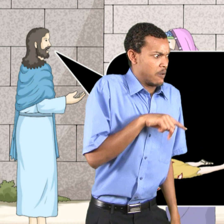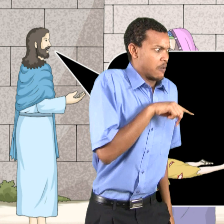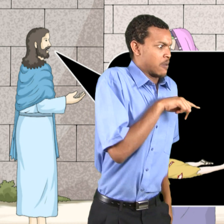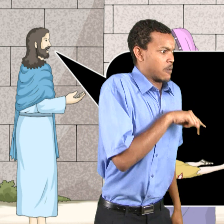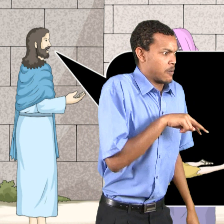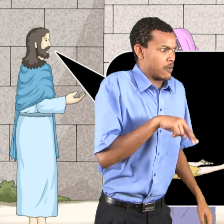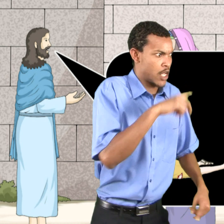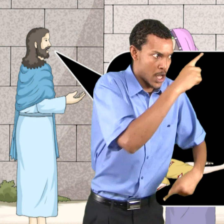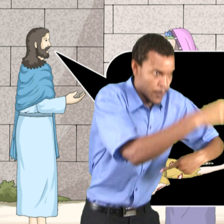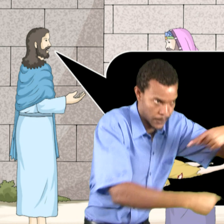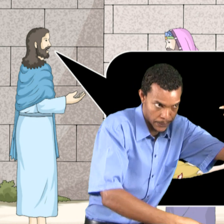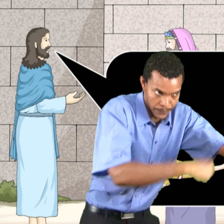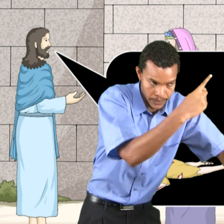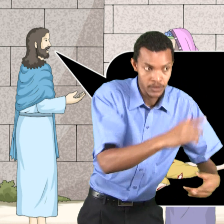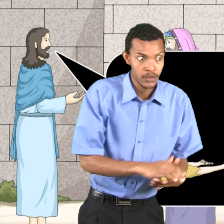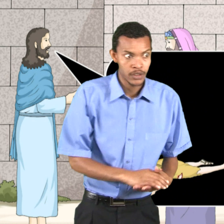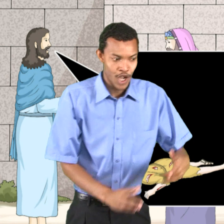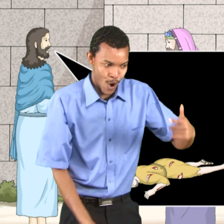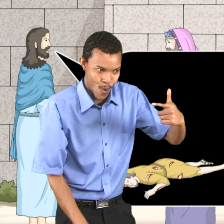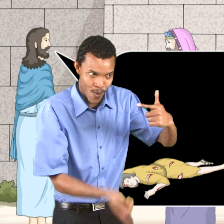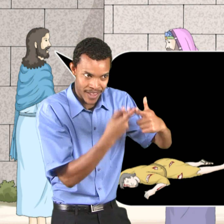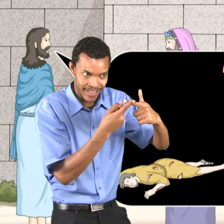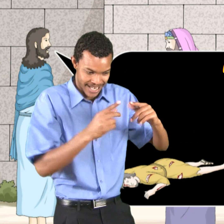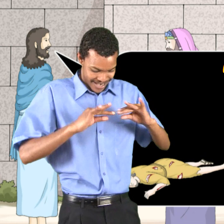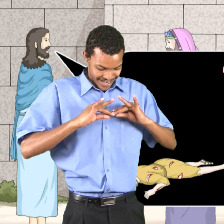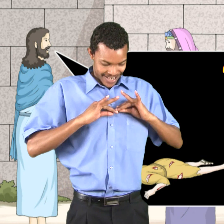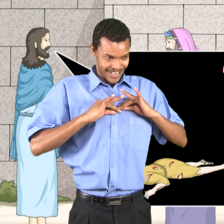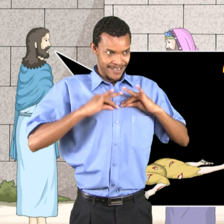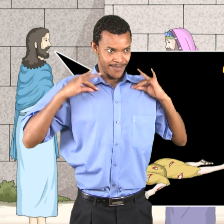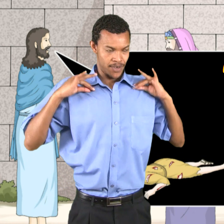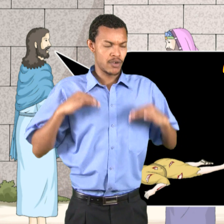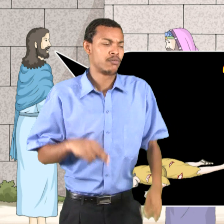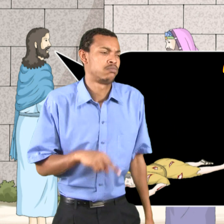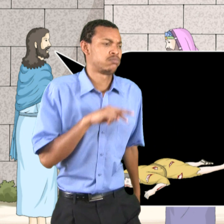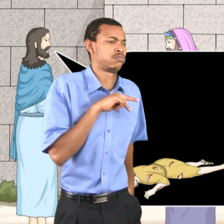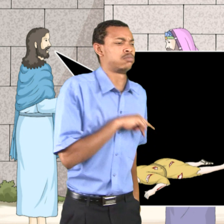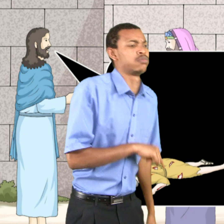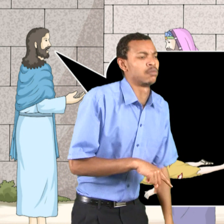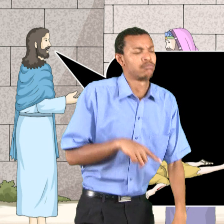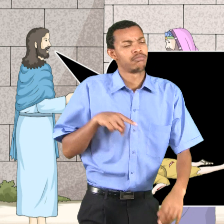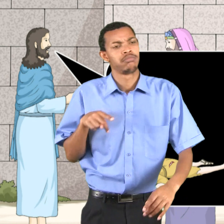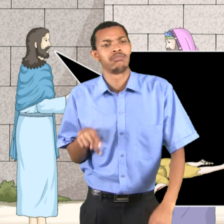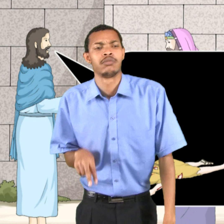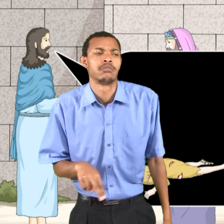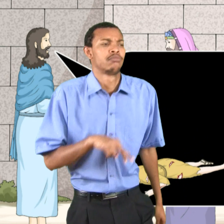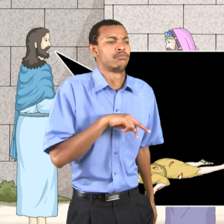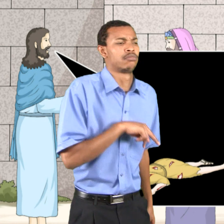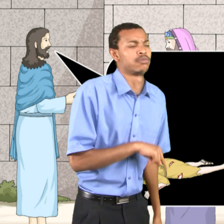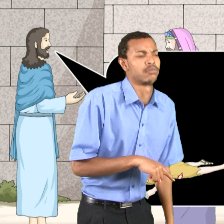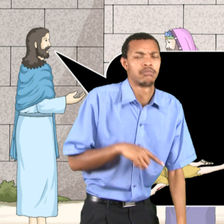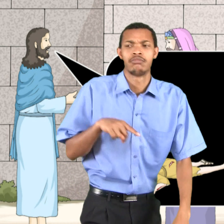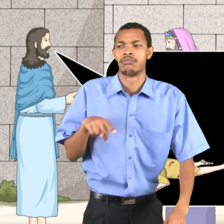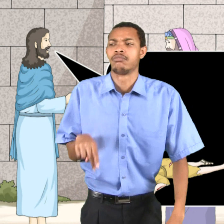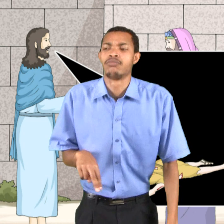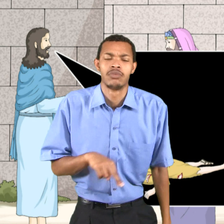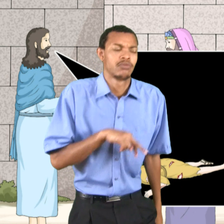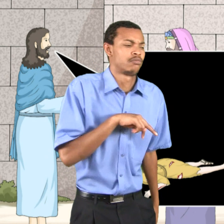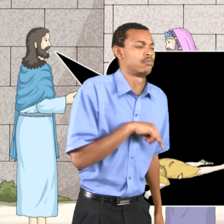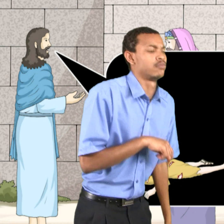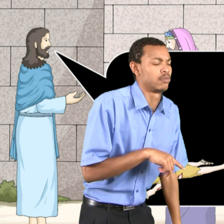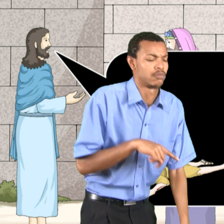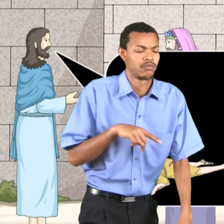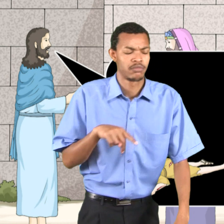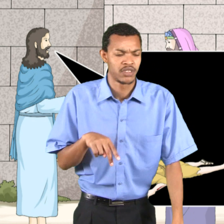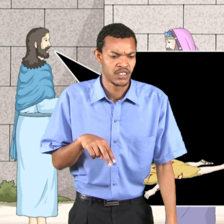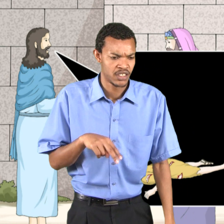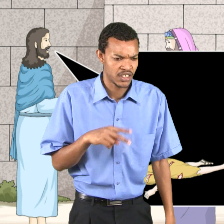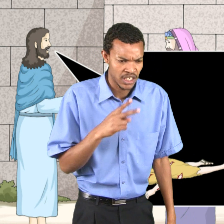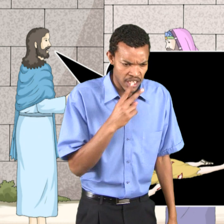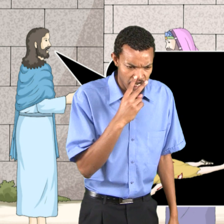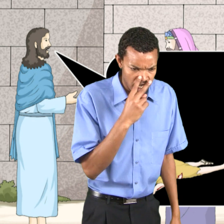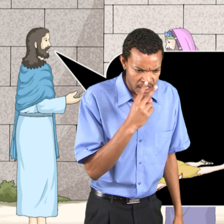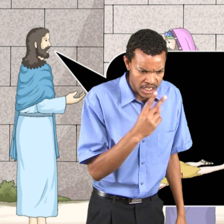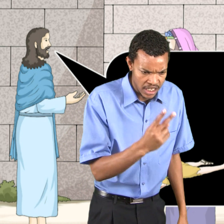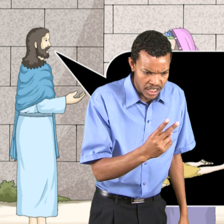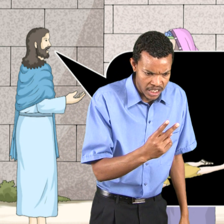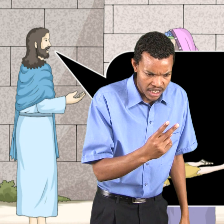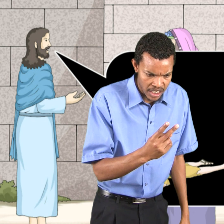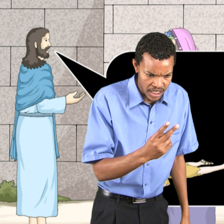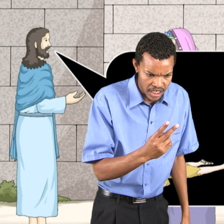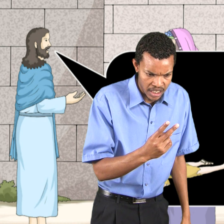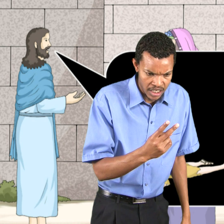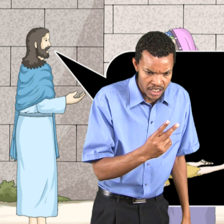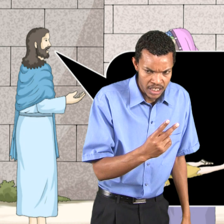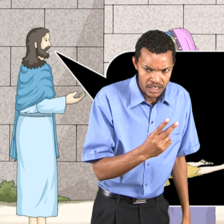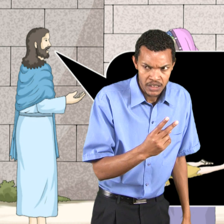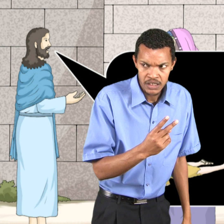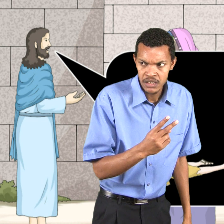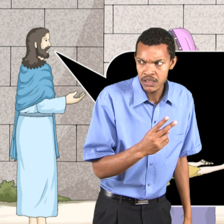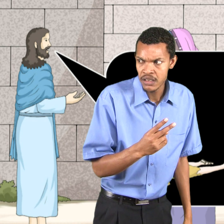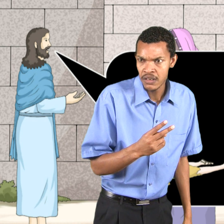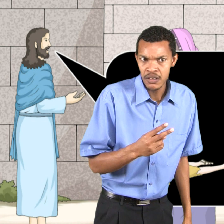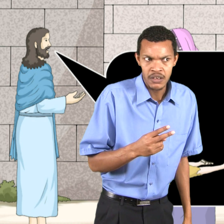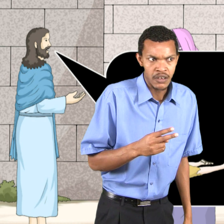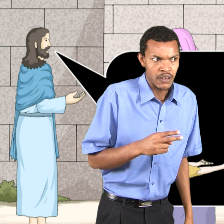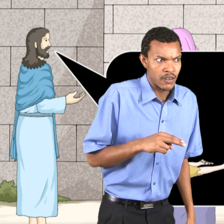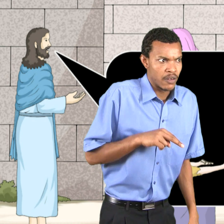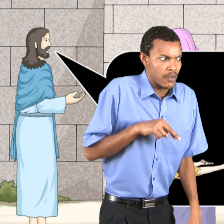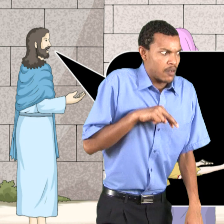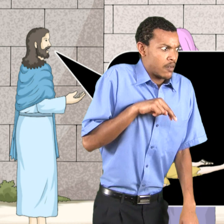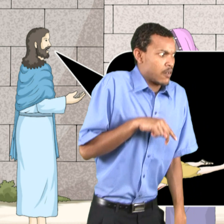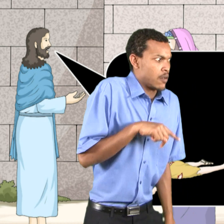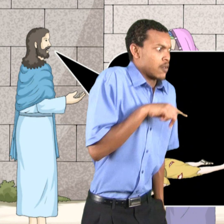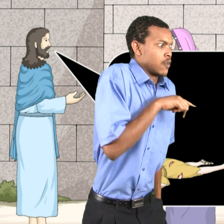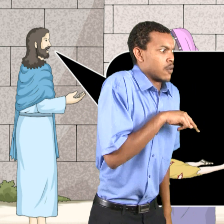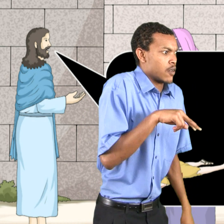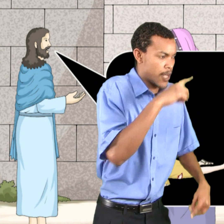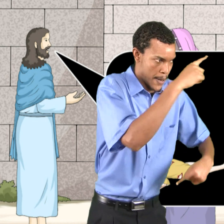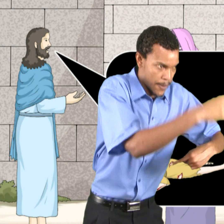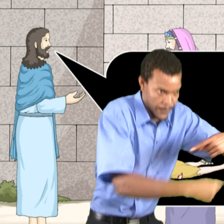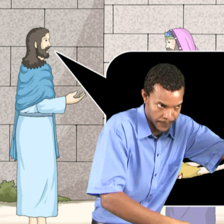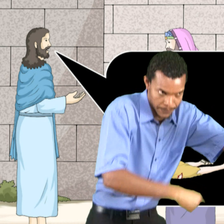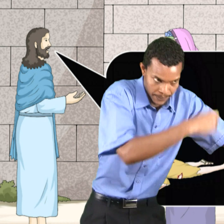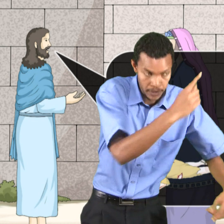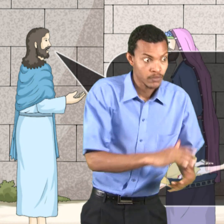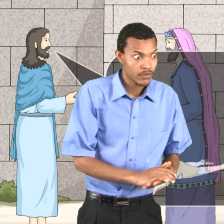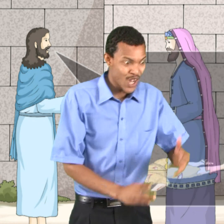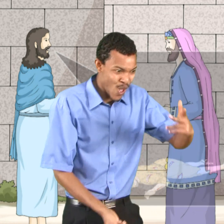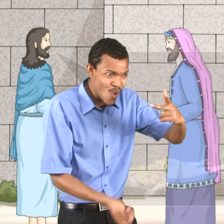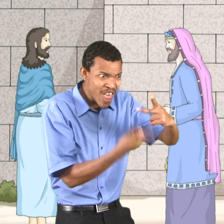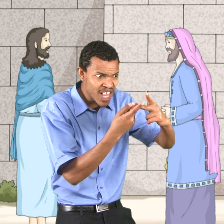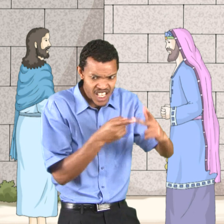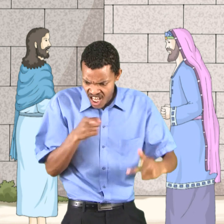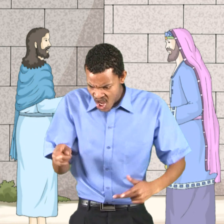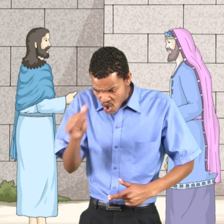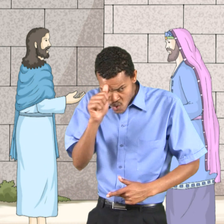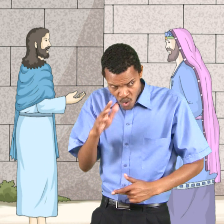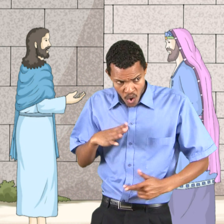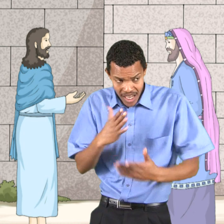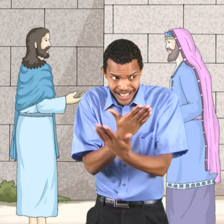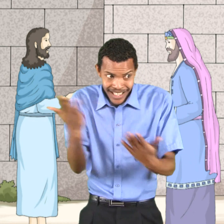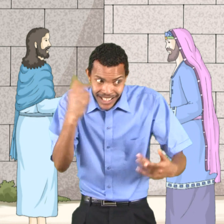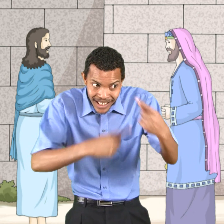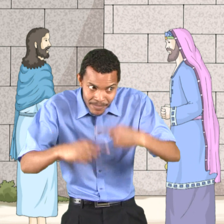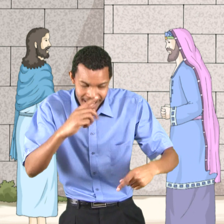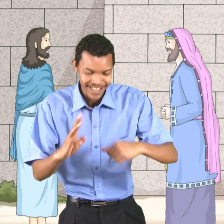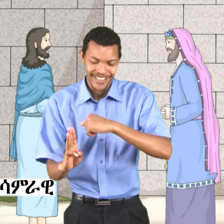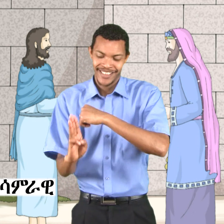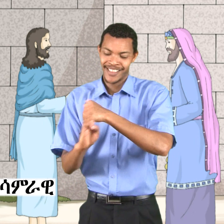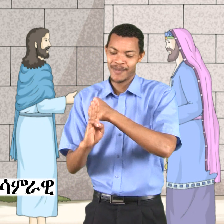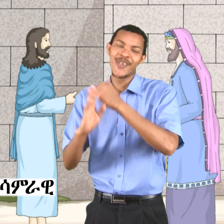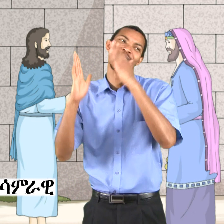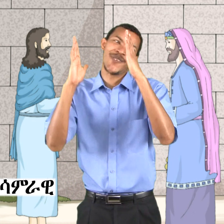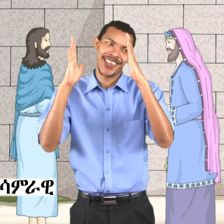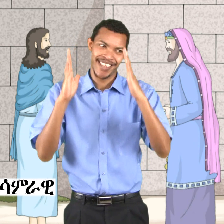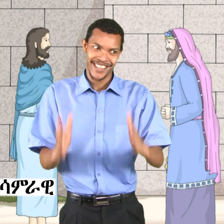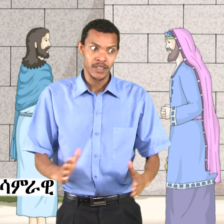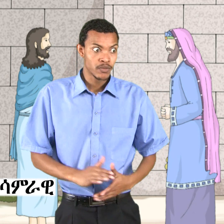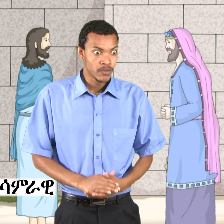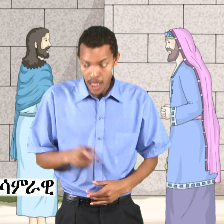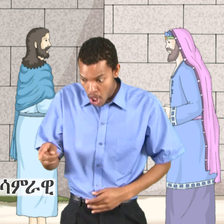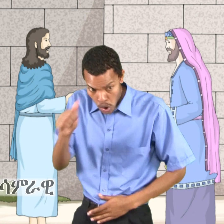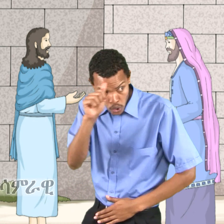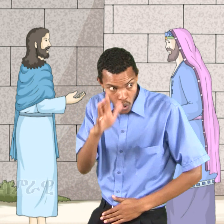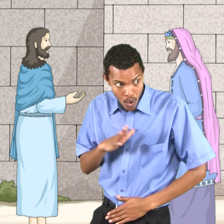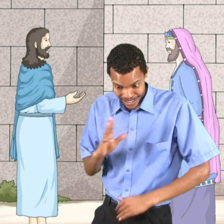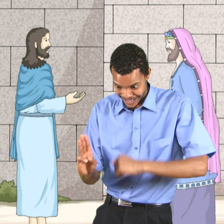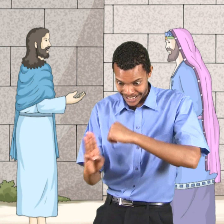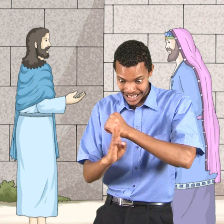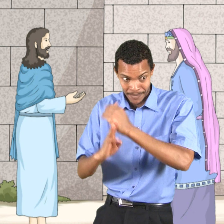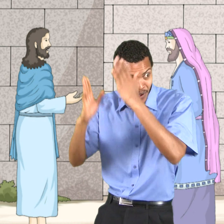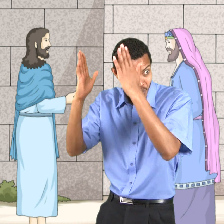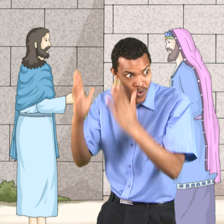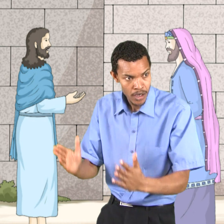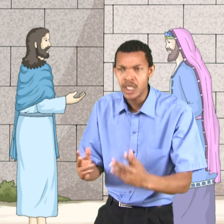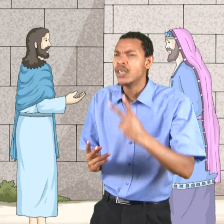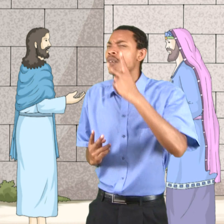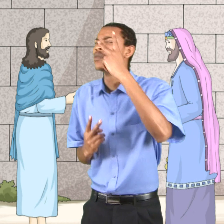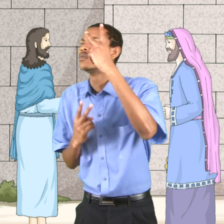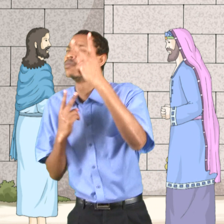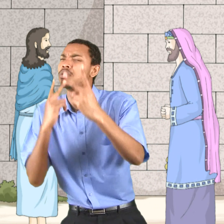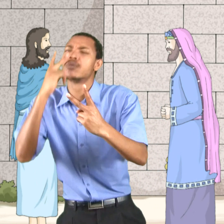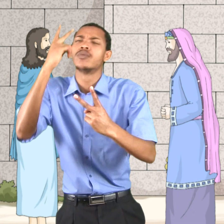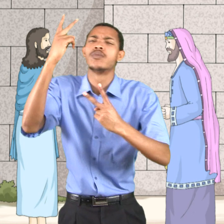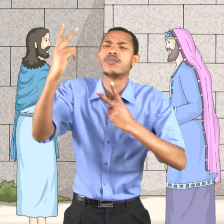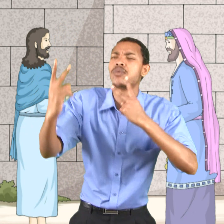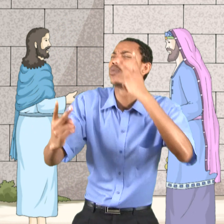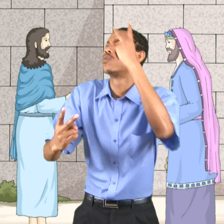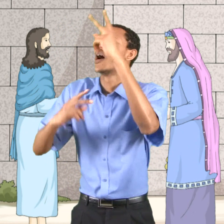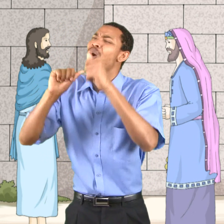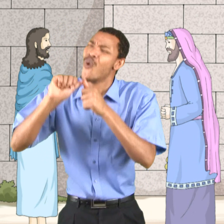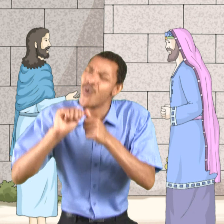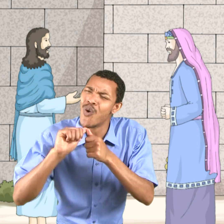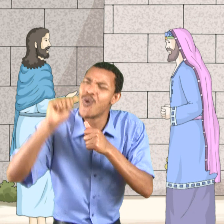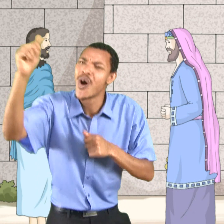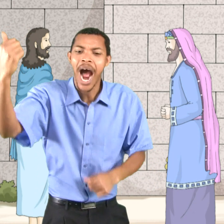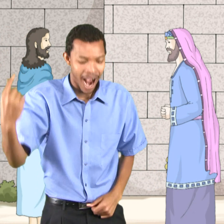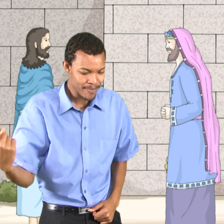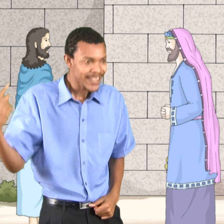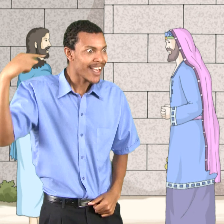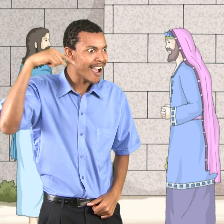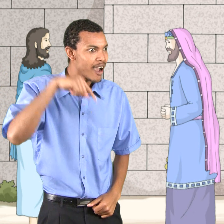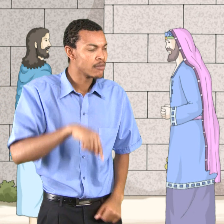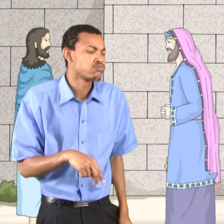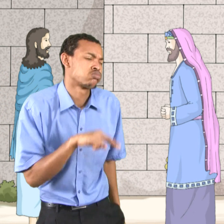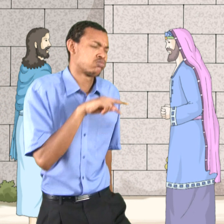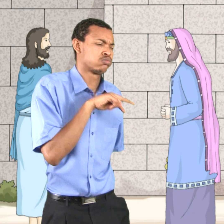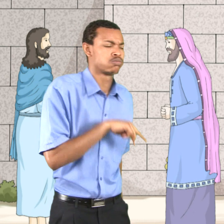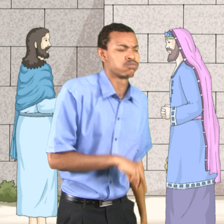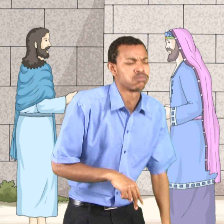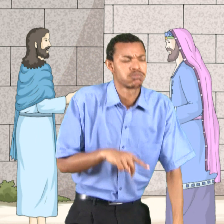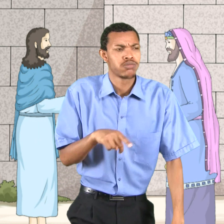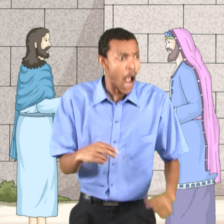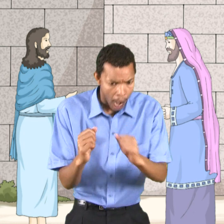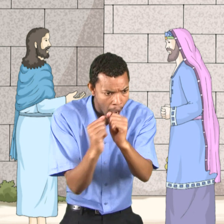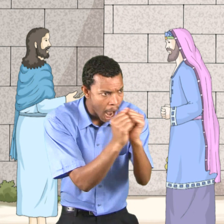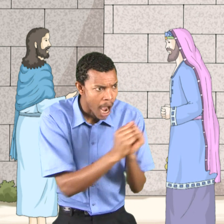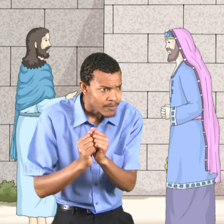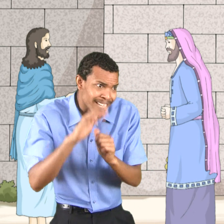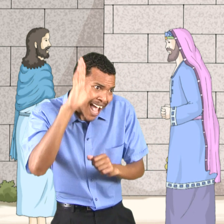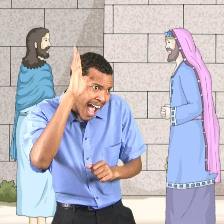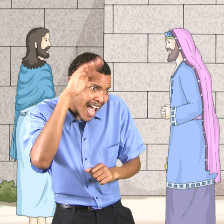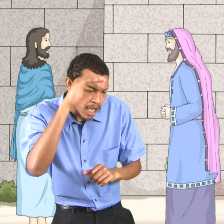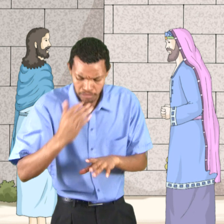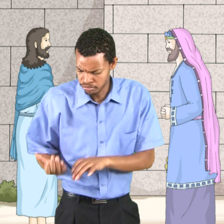So too, when a Levite came to that spot and saw him, he passed by on the other side.